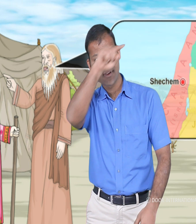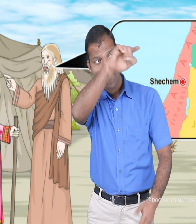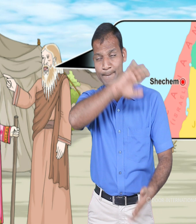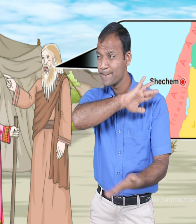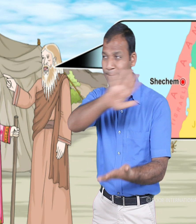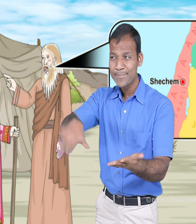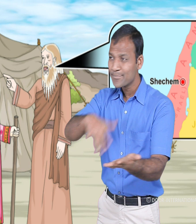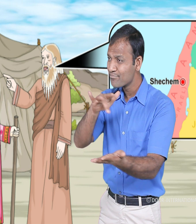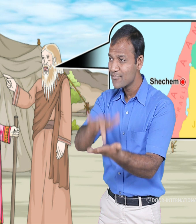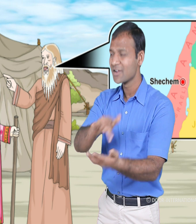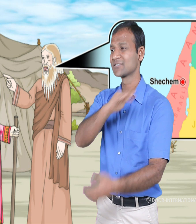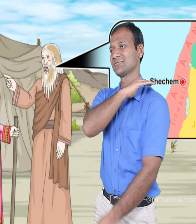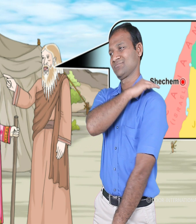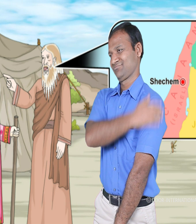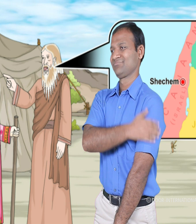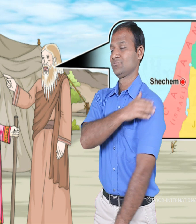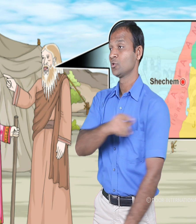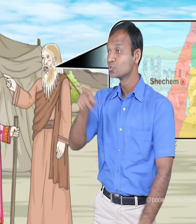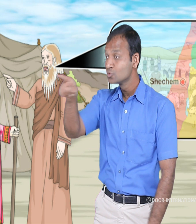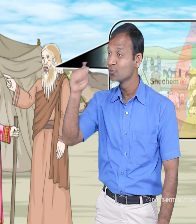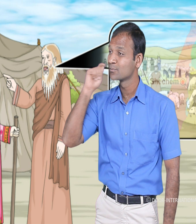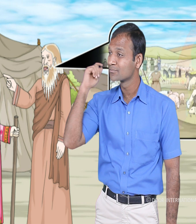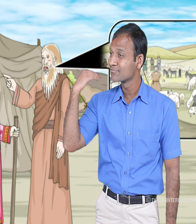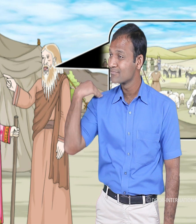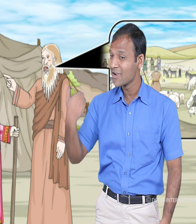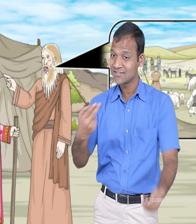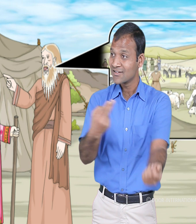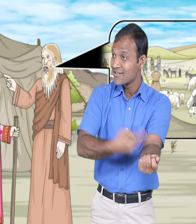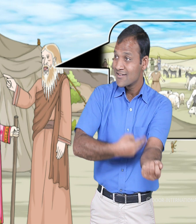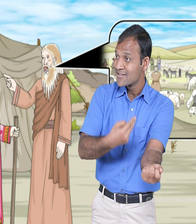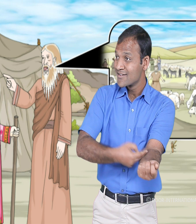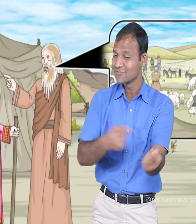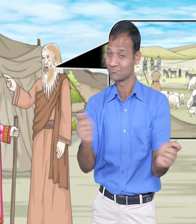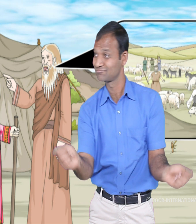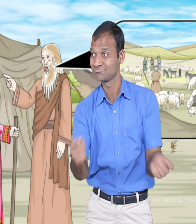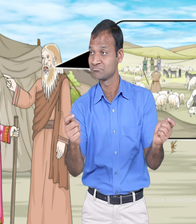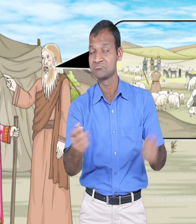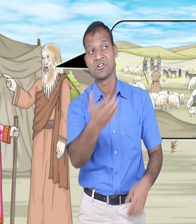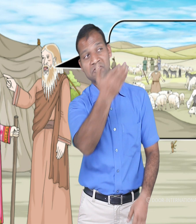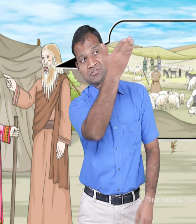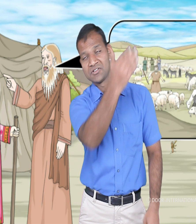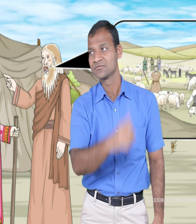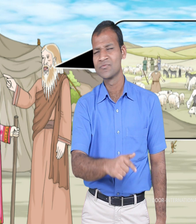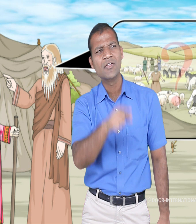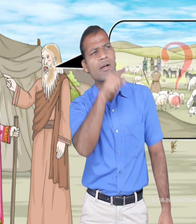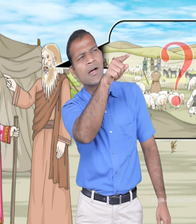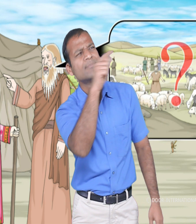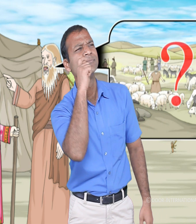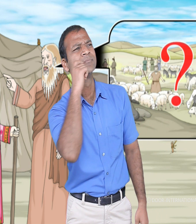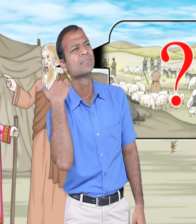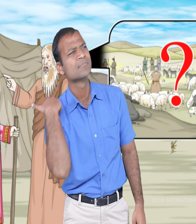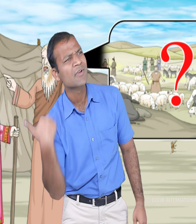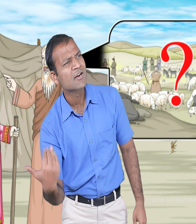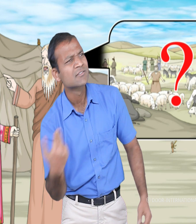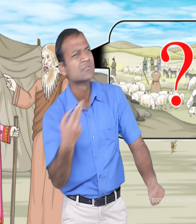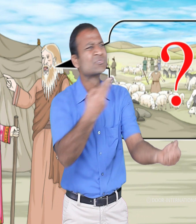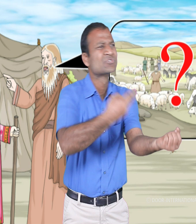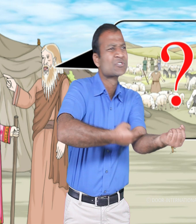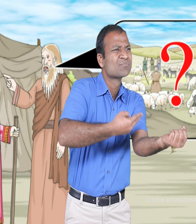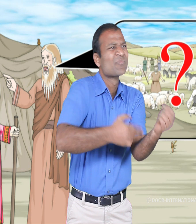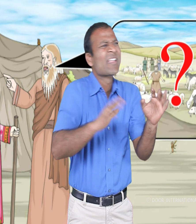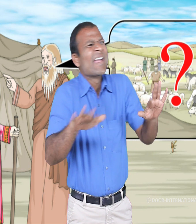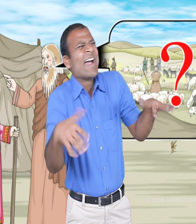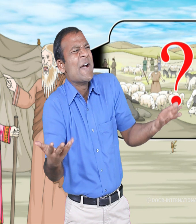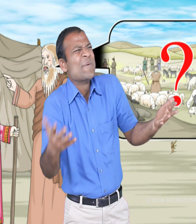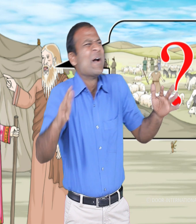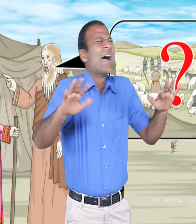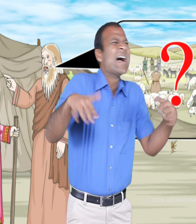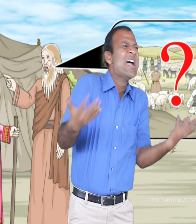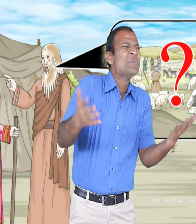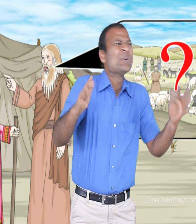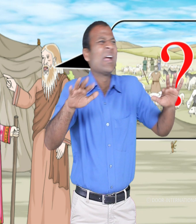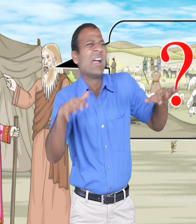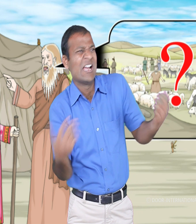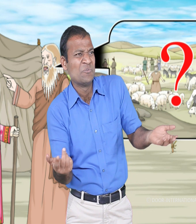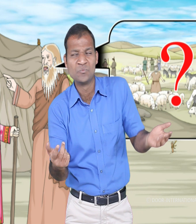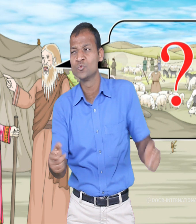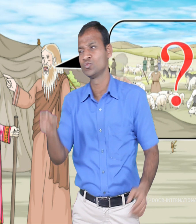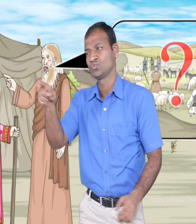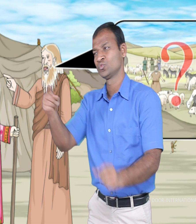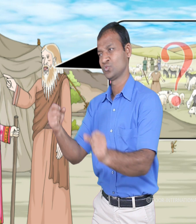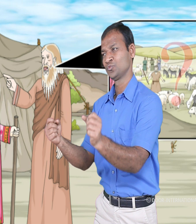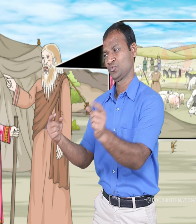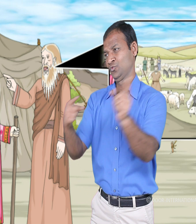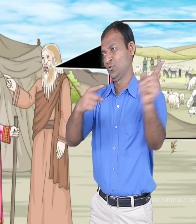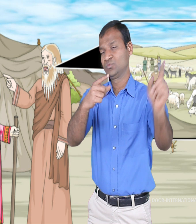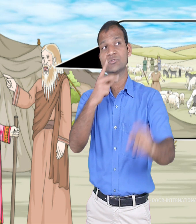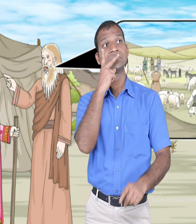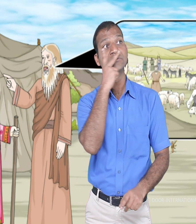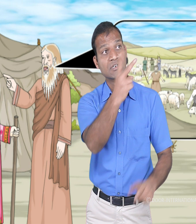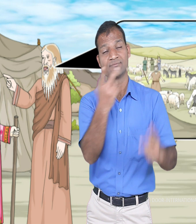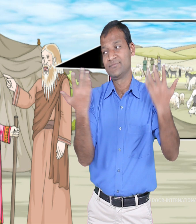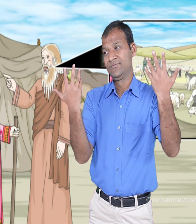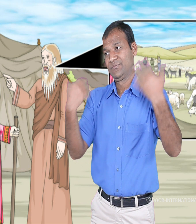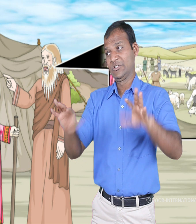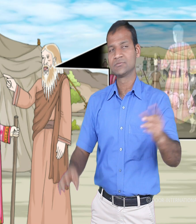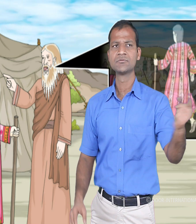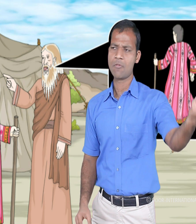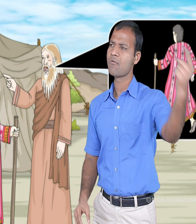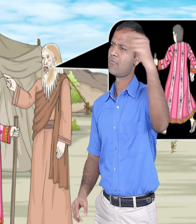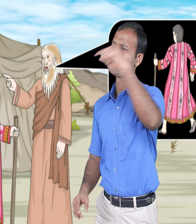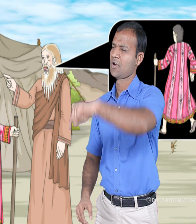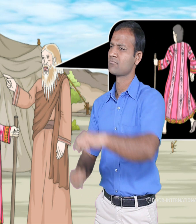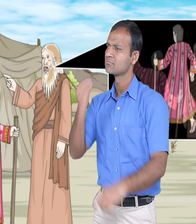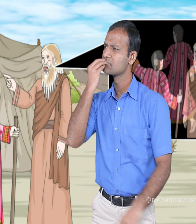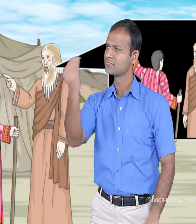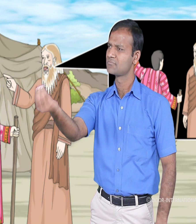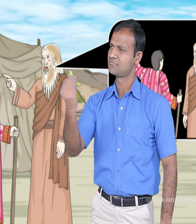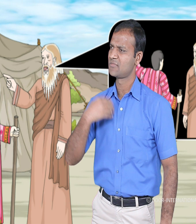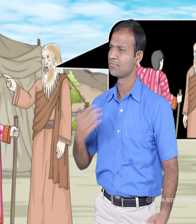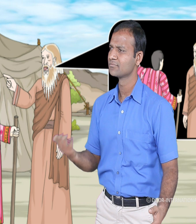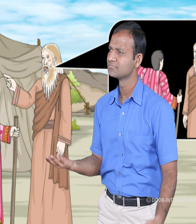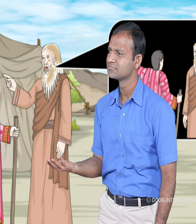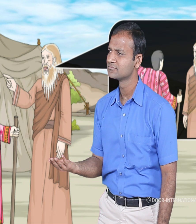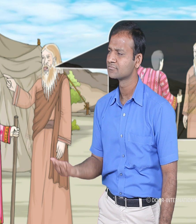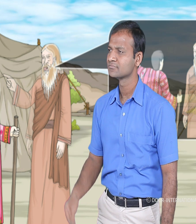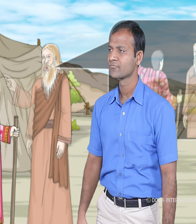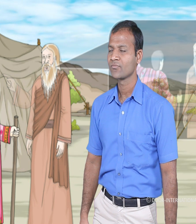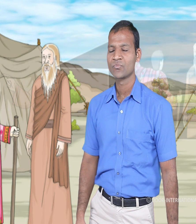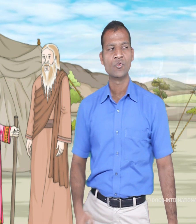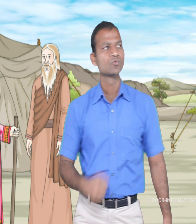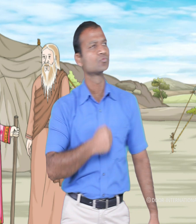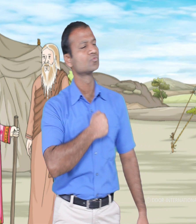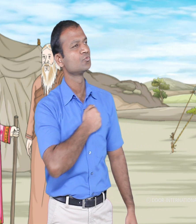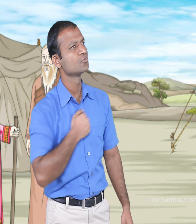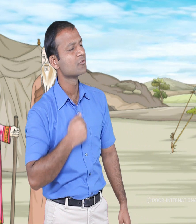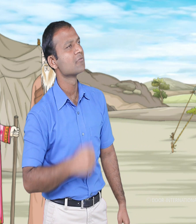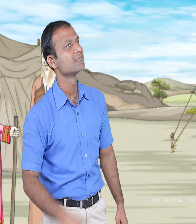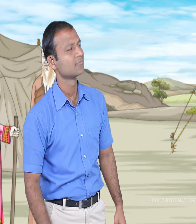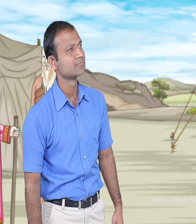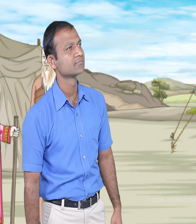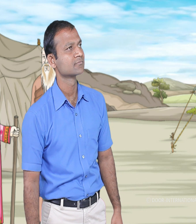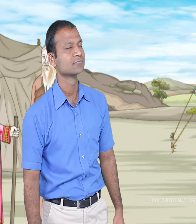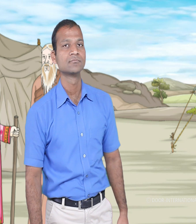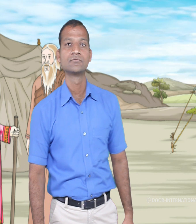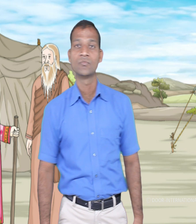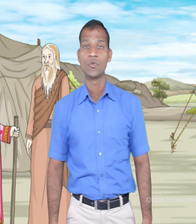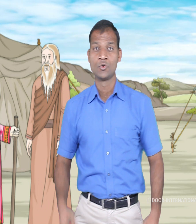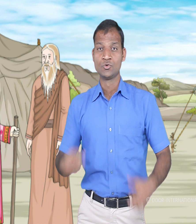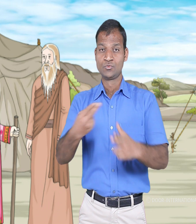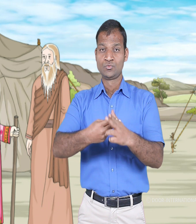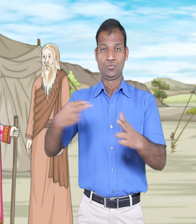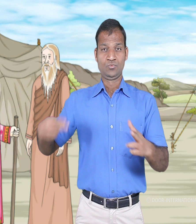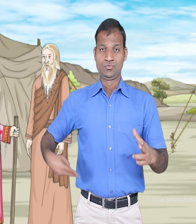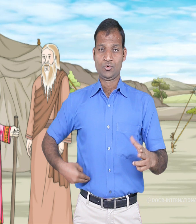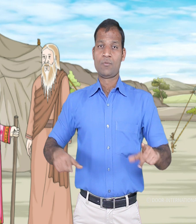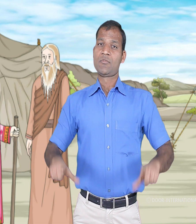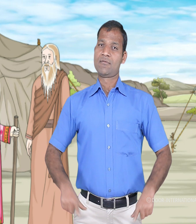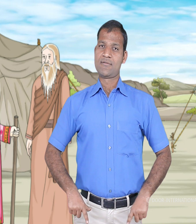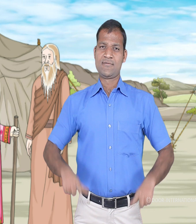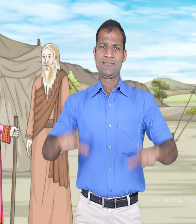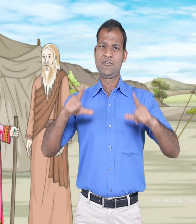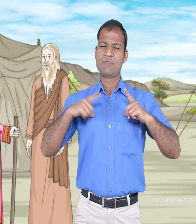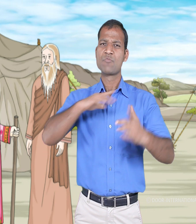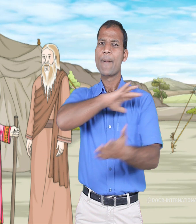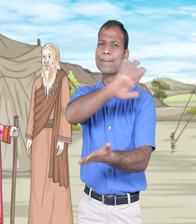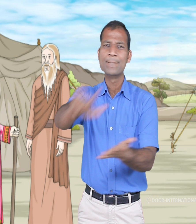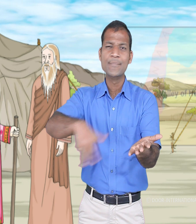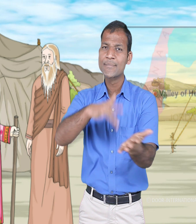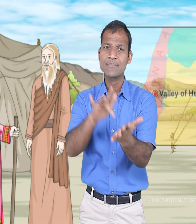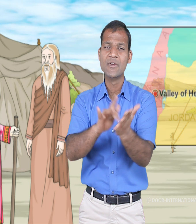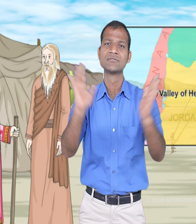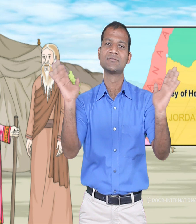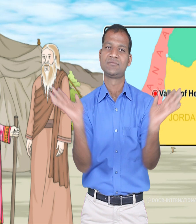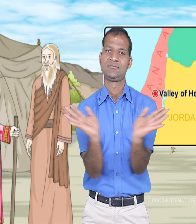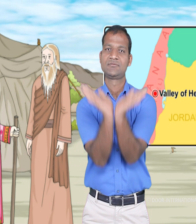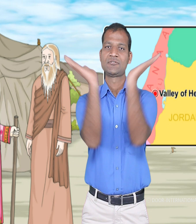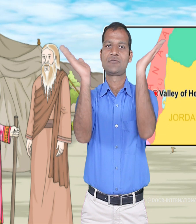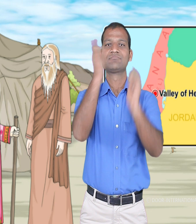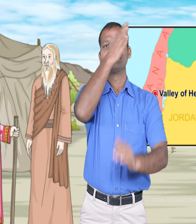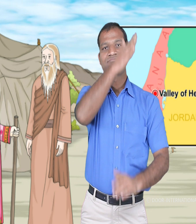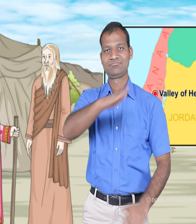Then Israel told him, “Go now and see how your brothers and the flocks are faring, and bring word back to me.”